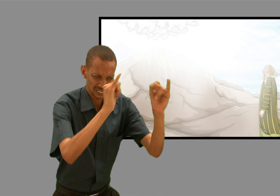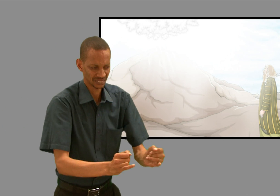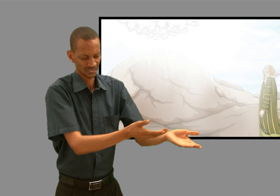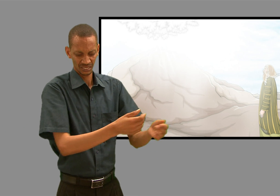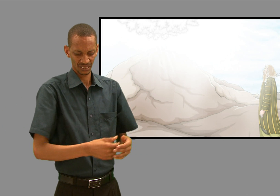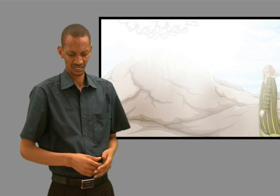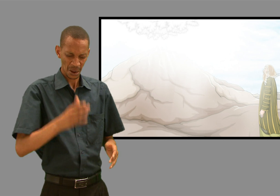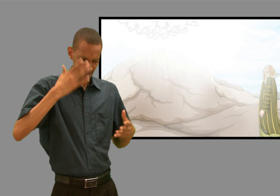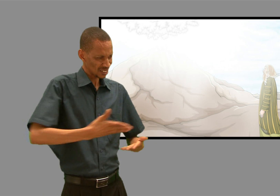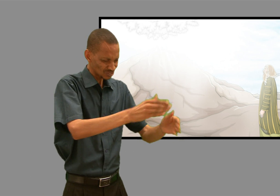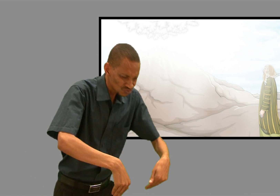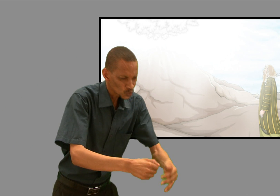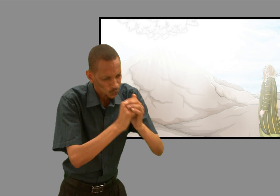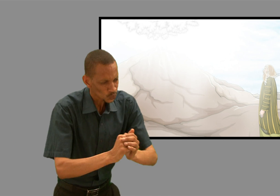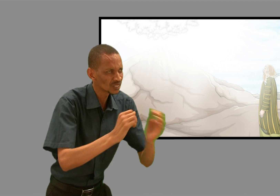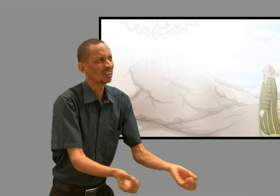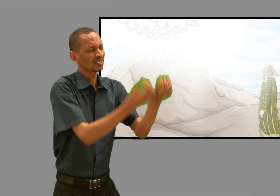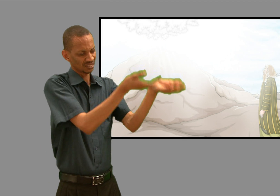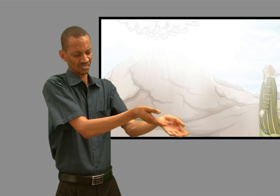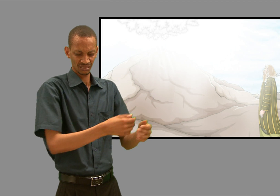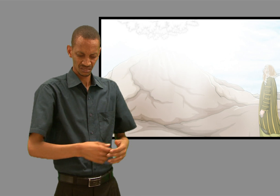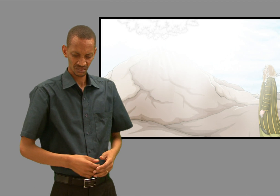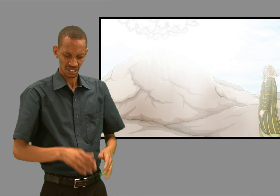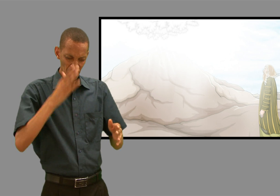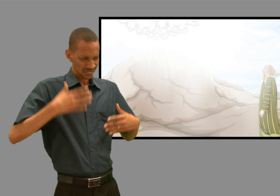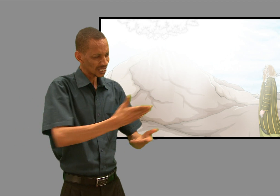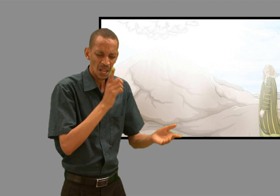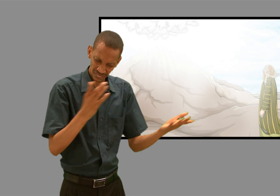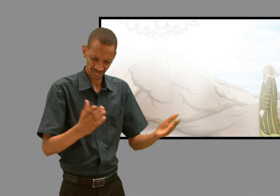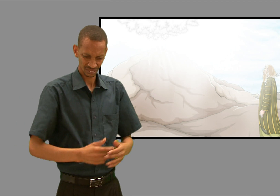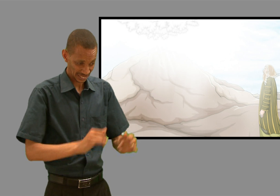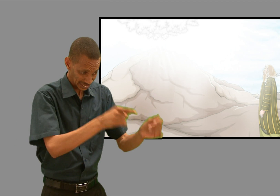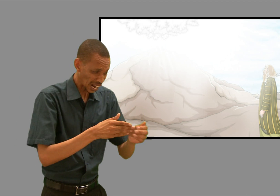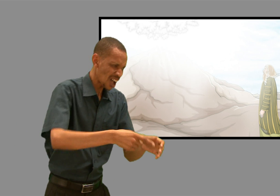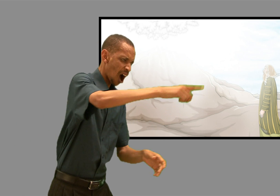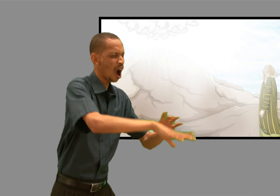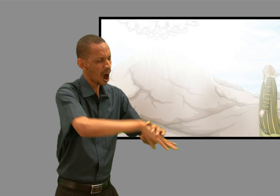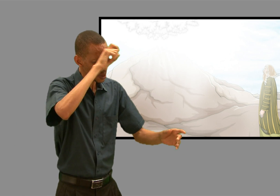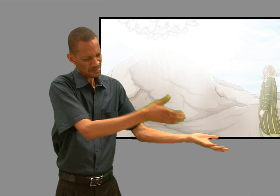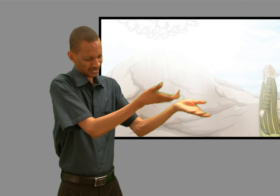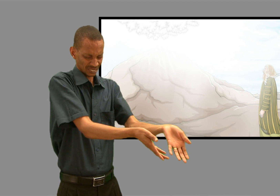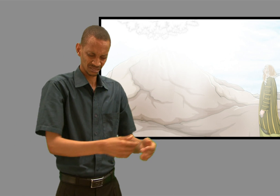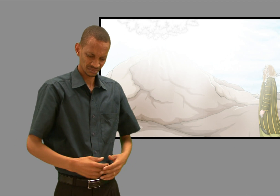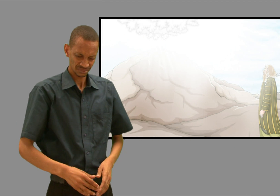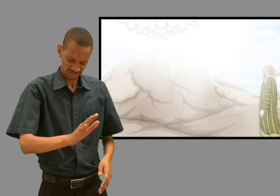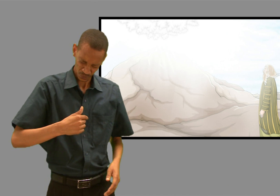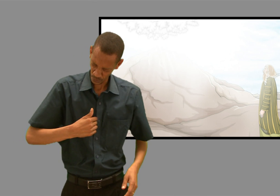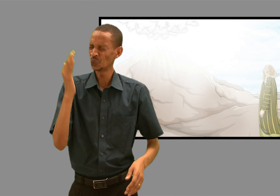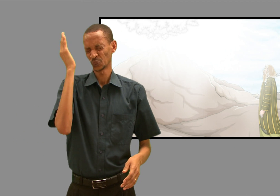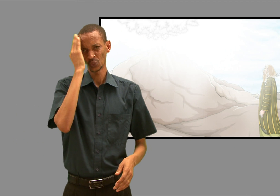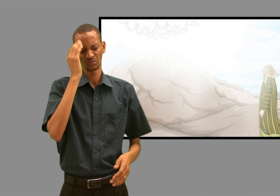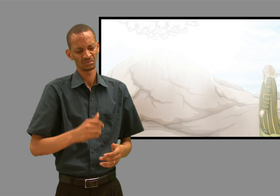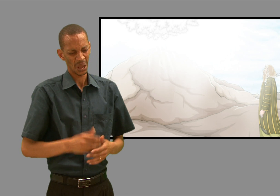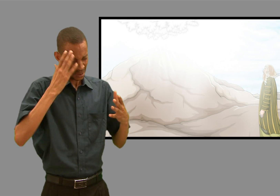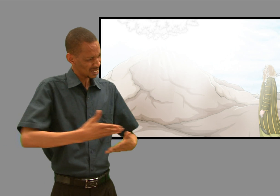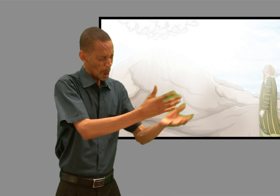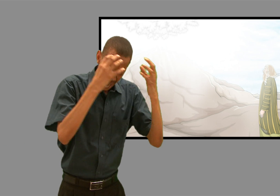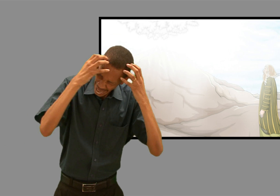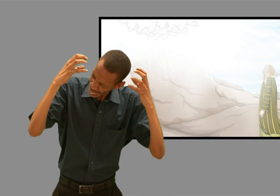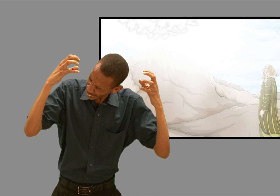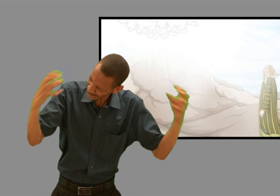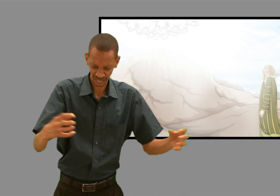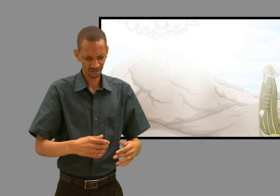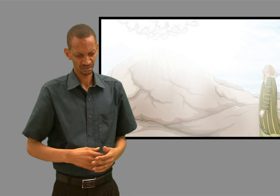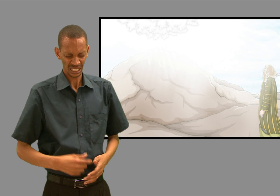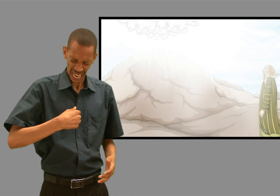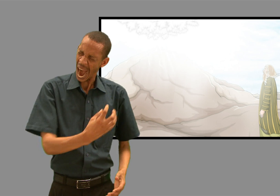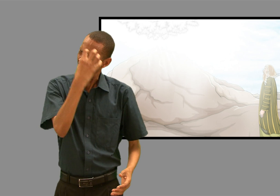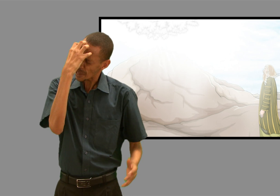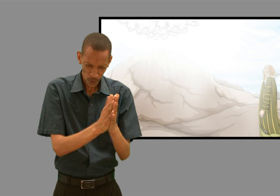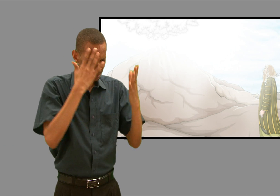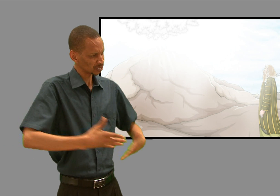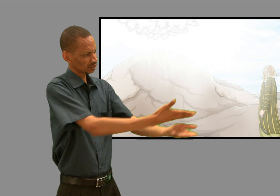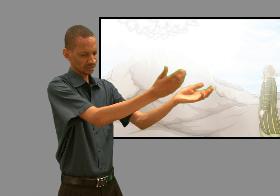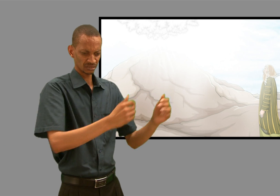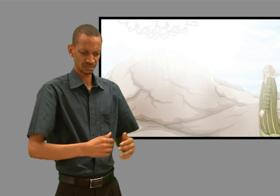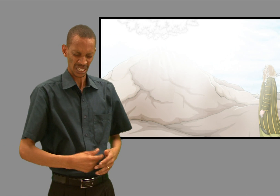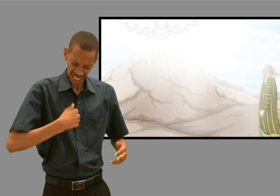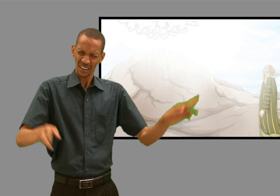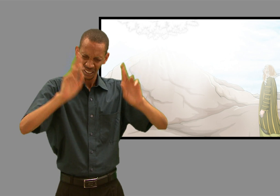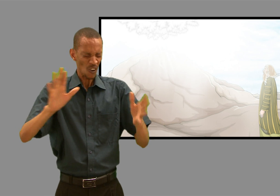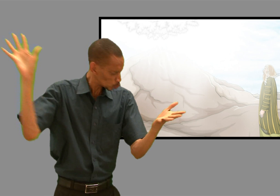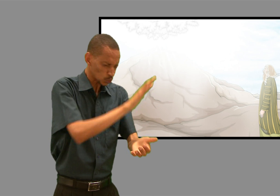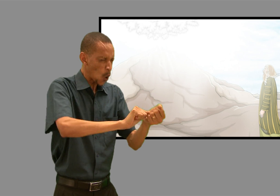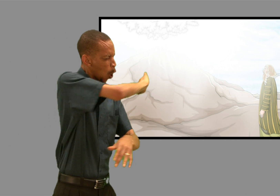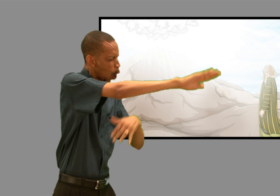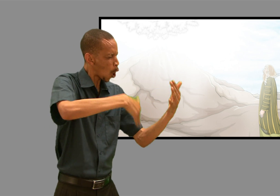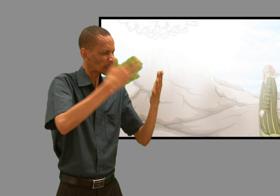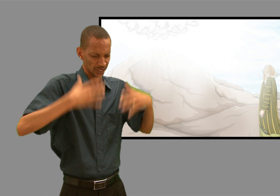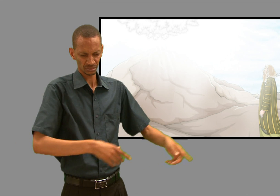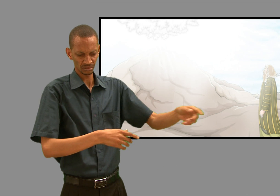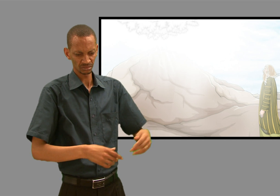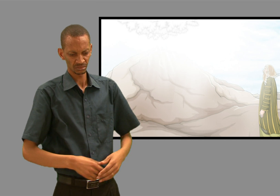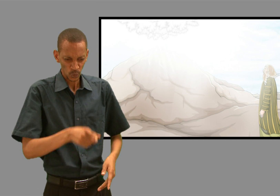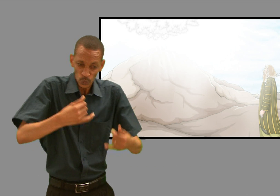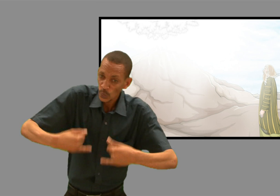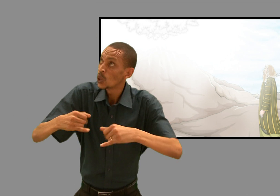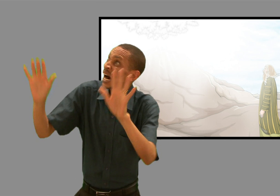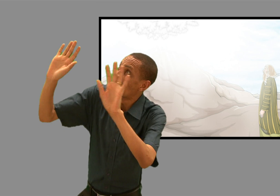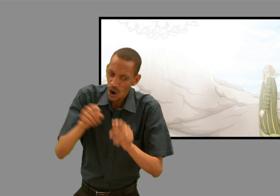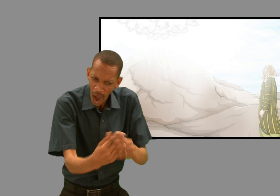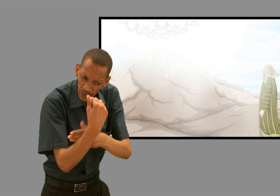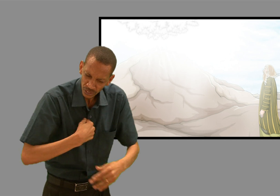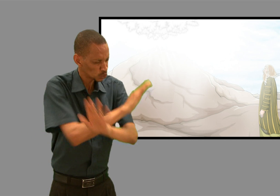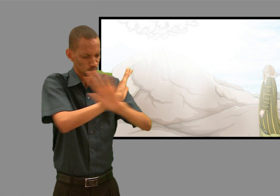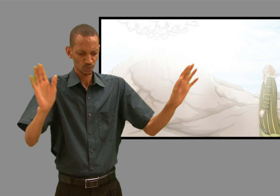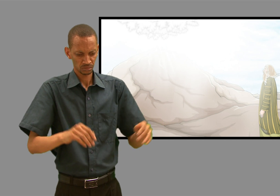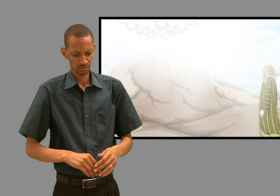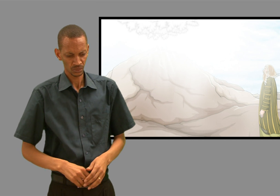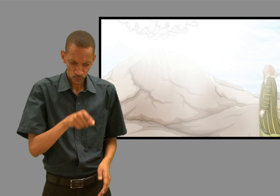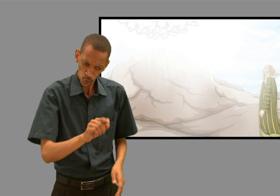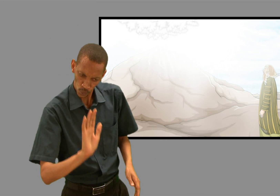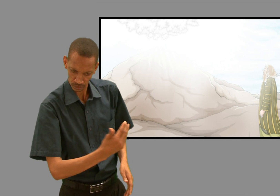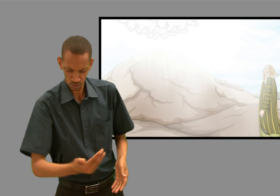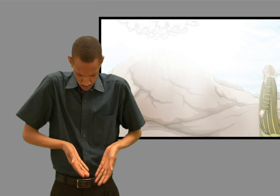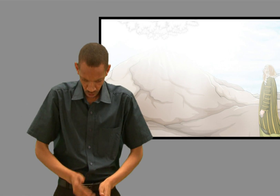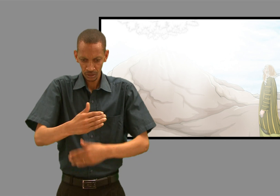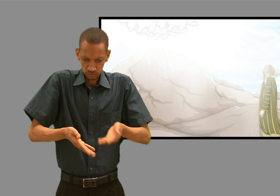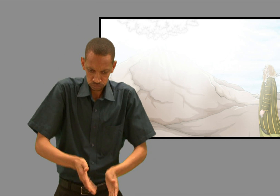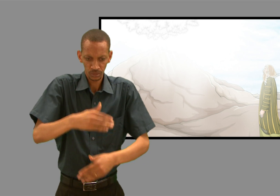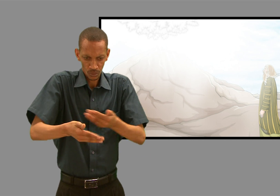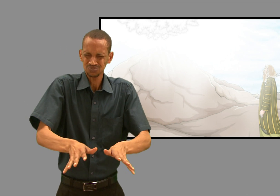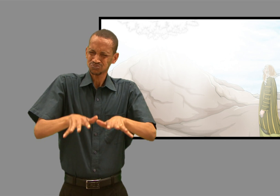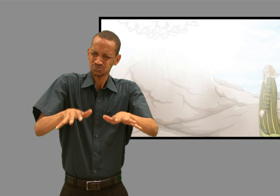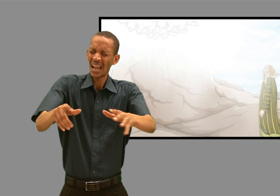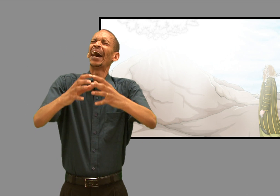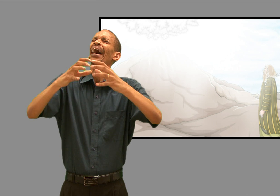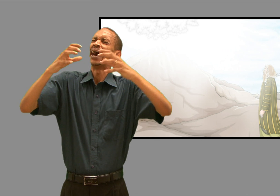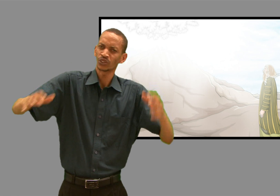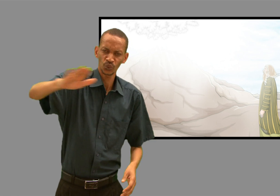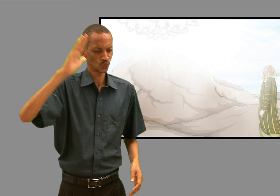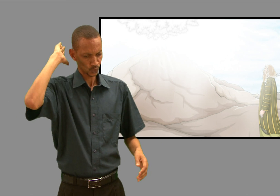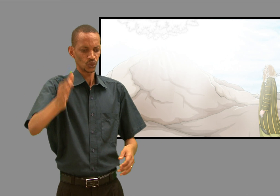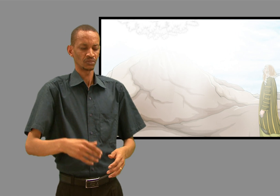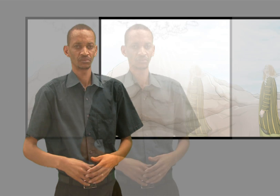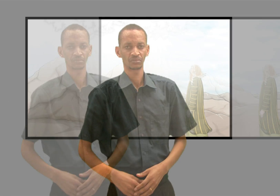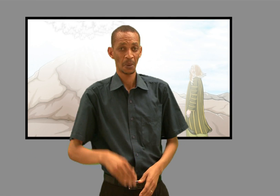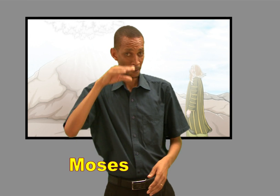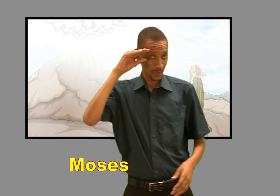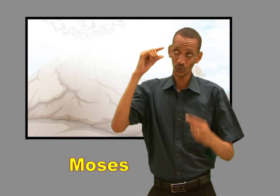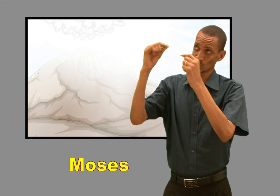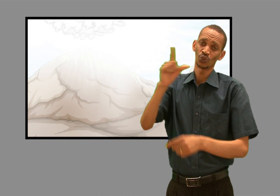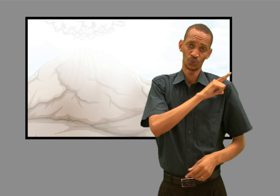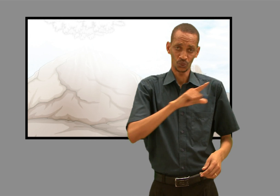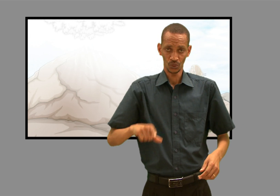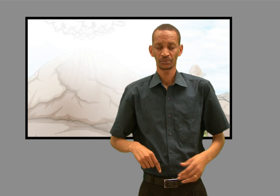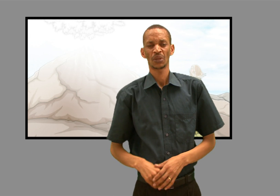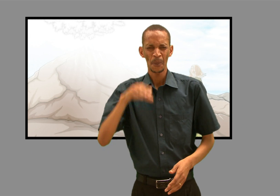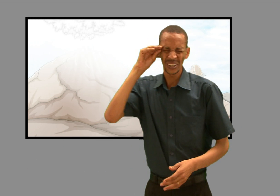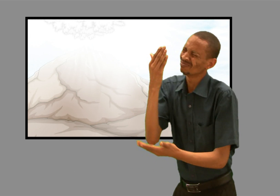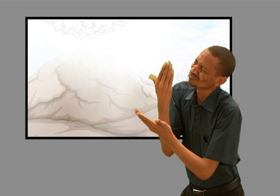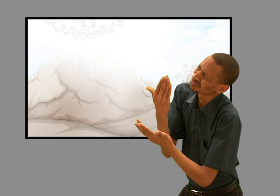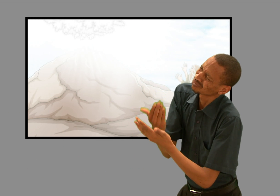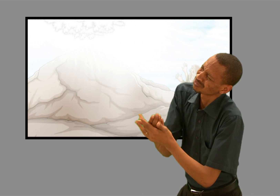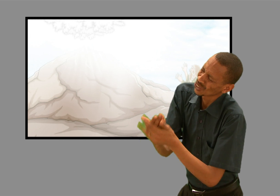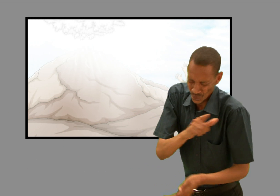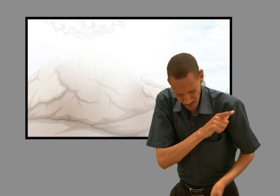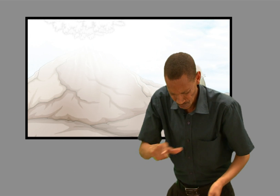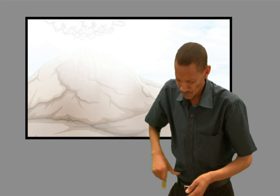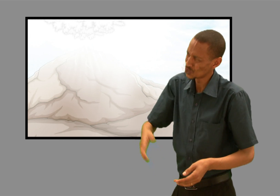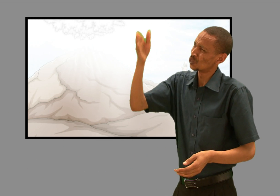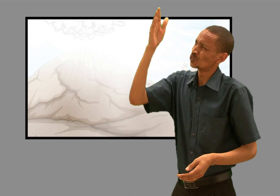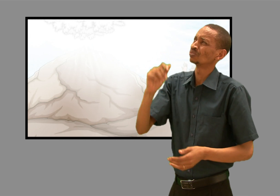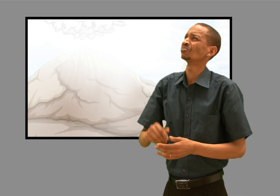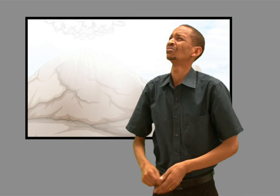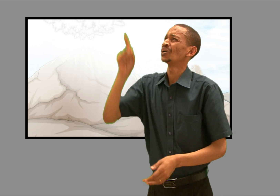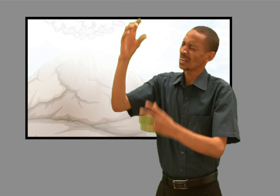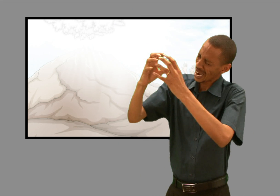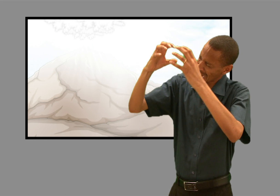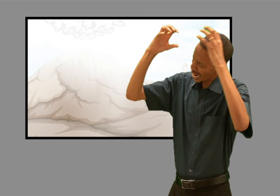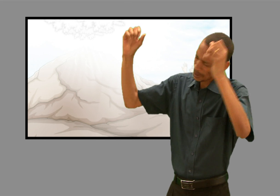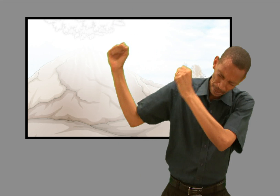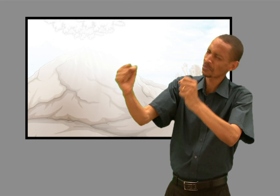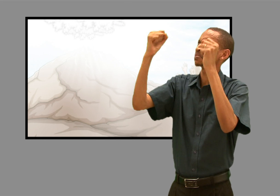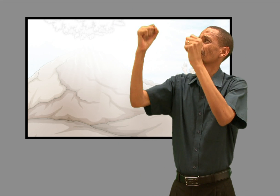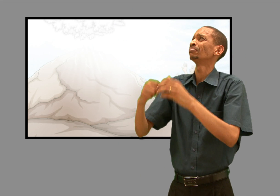They have sacrificed to it and said, ‘These, O Israel, are your gods, who brought you up out of the land of Egypt.’” The LORD also said to Moses, “I have seen this people, and they are indeed a stiff-necked people. Now leave Me alone, so that My anger may burn against them and consume them. Then I will make you into a great nation.”